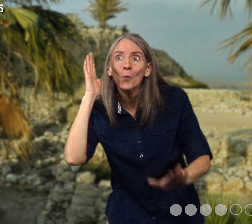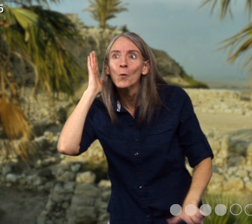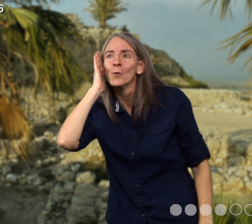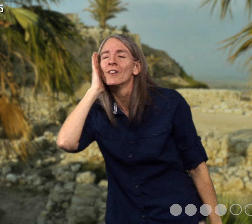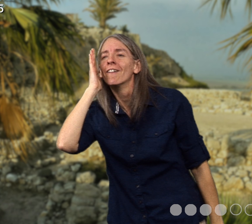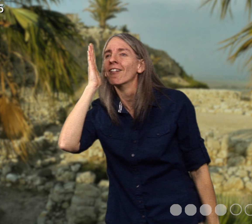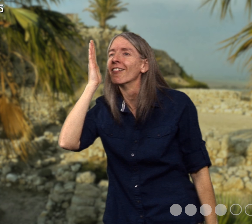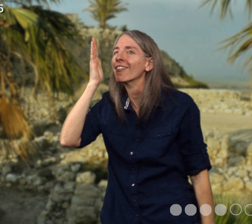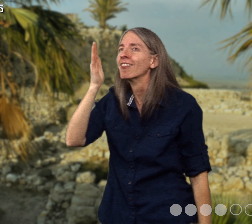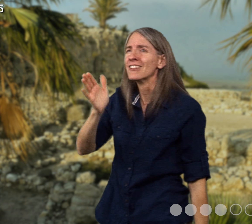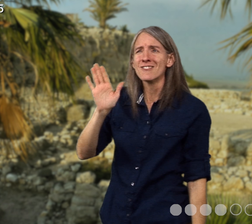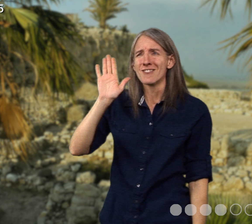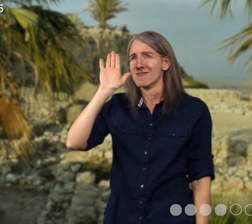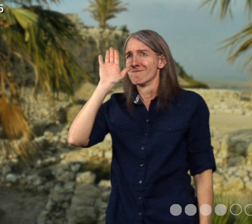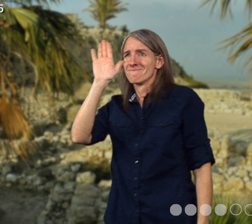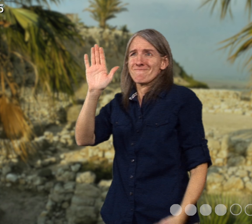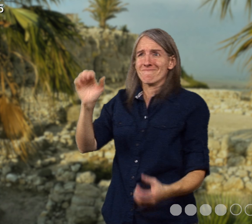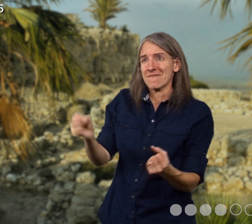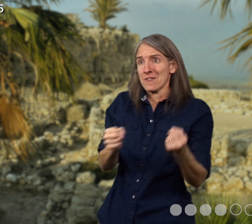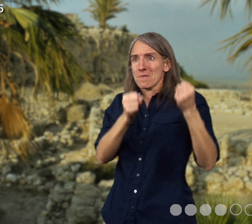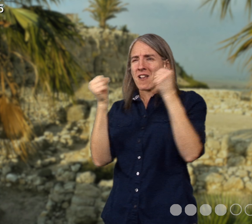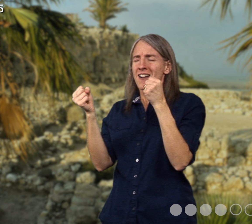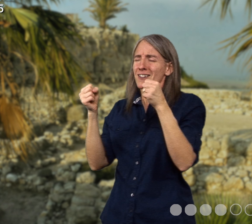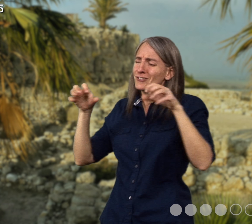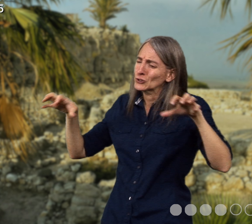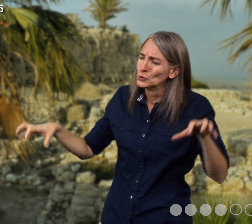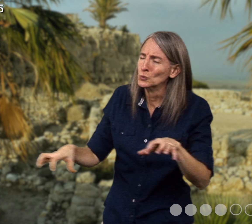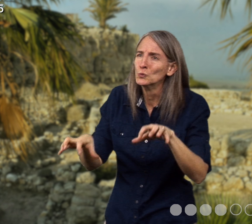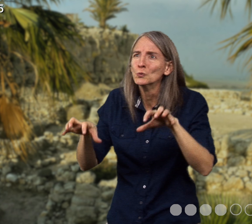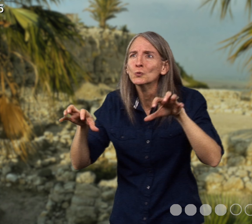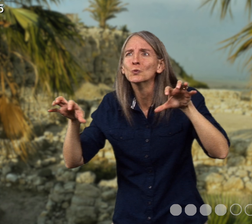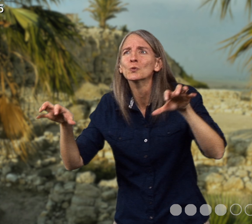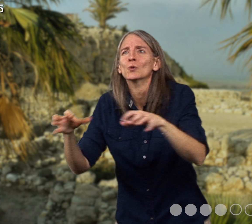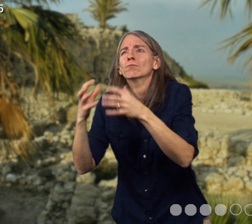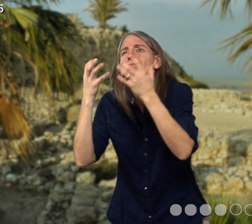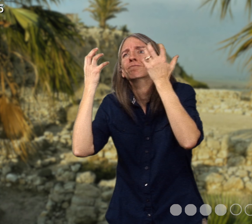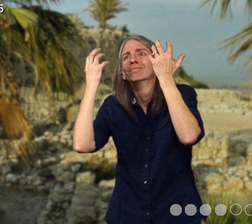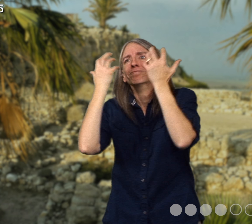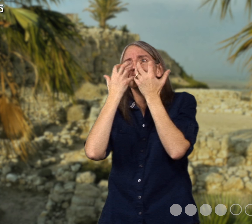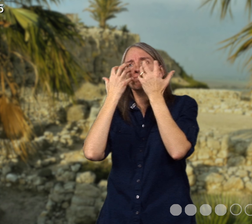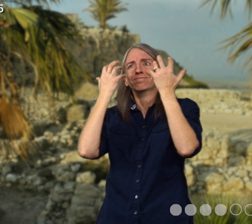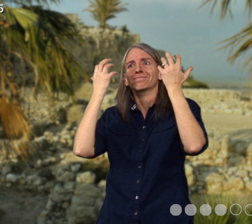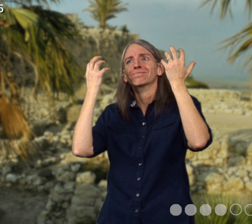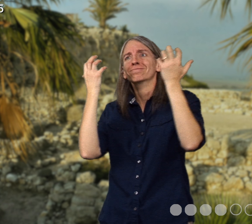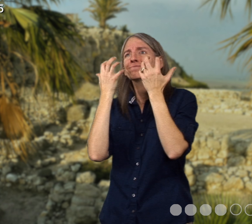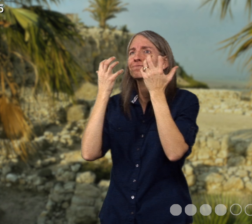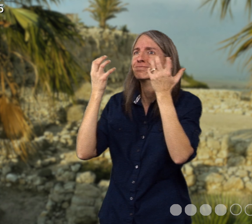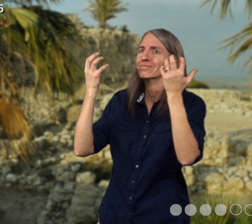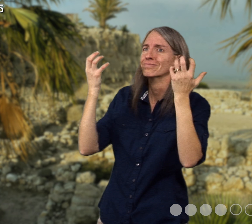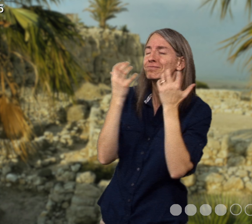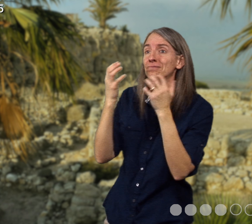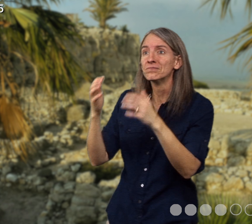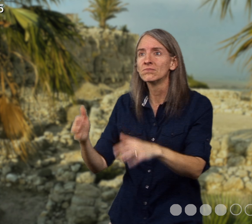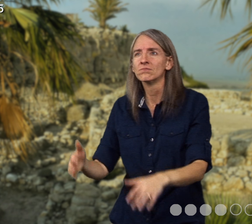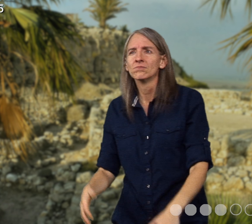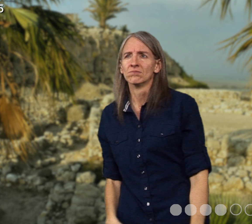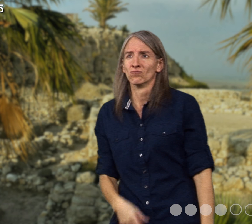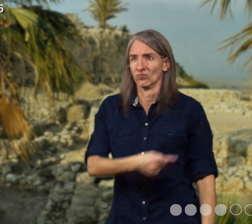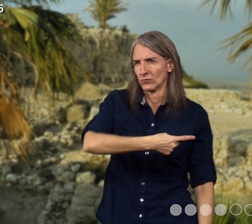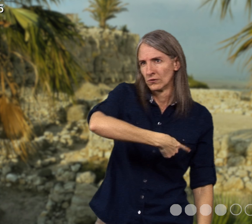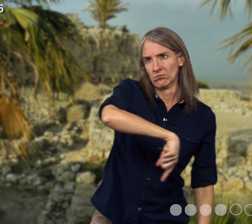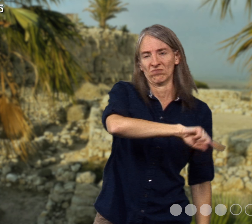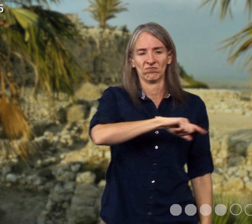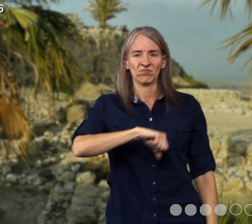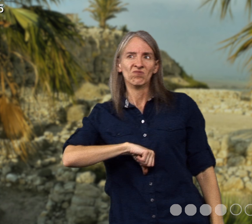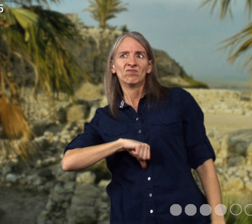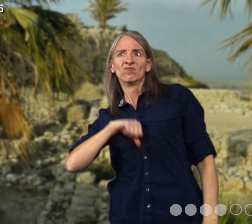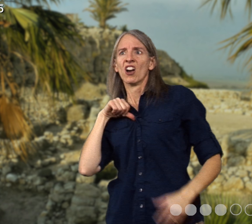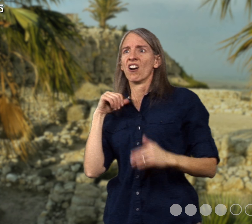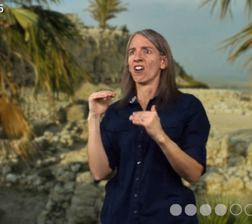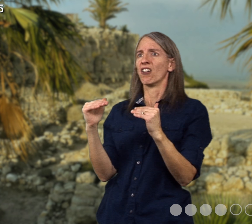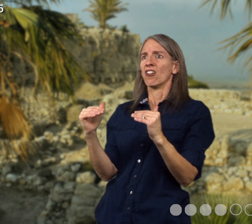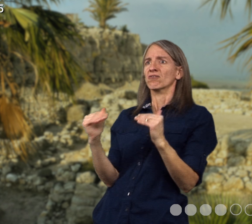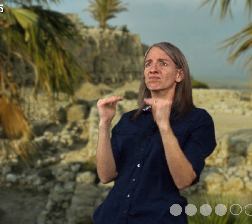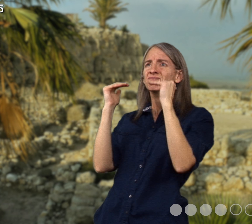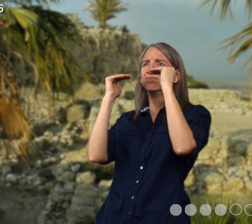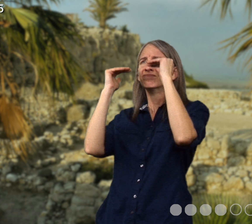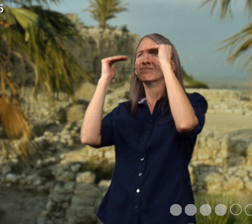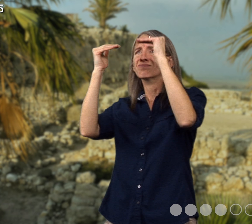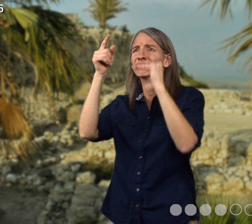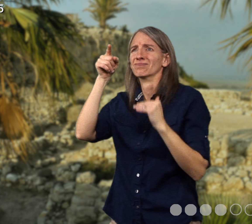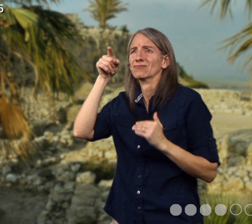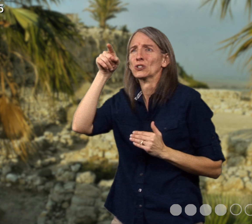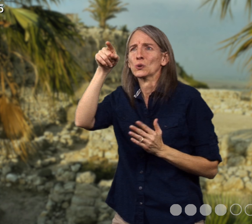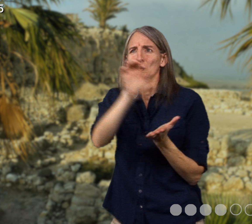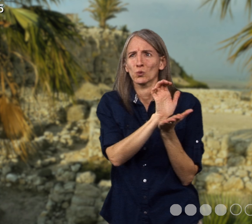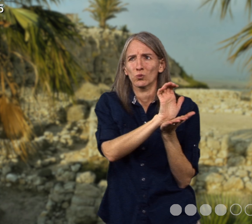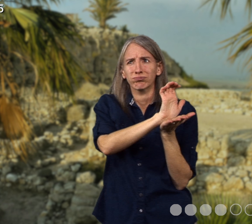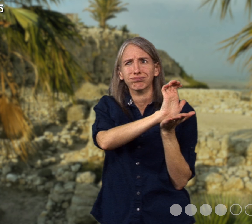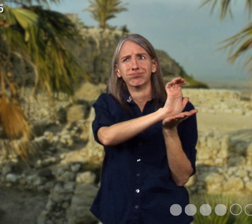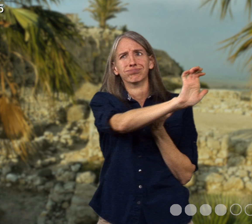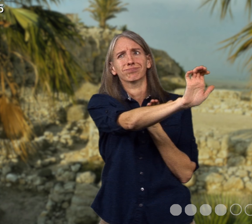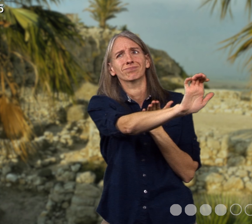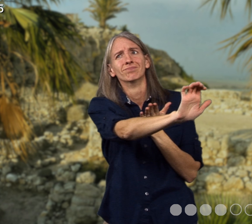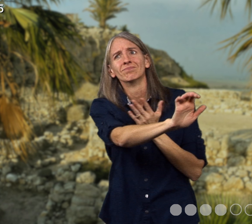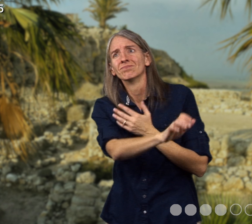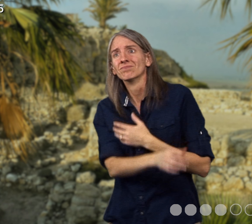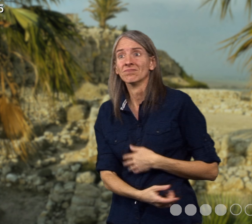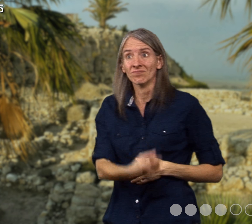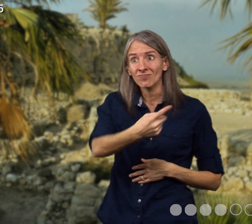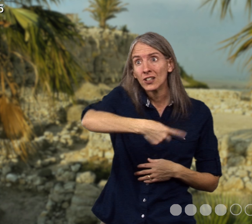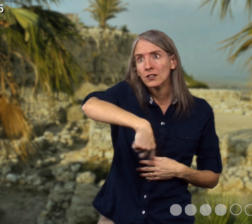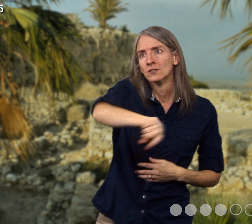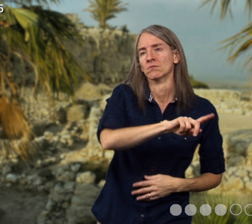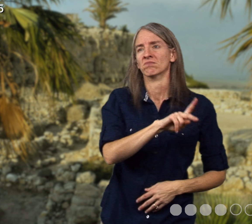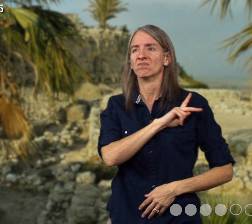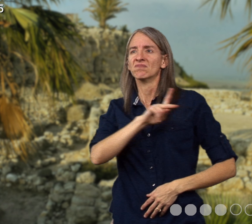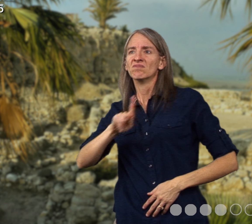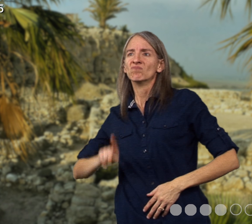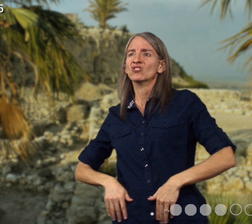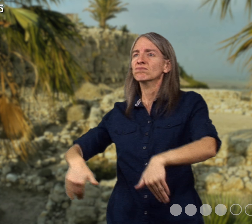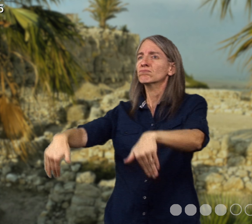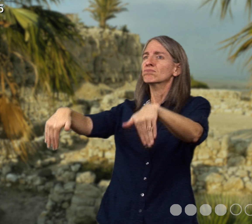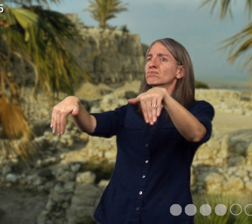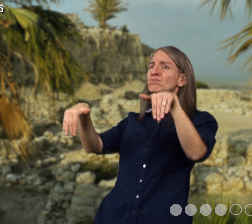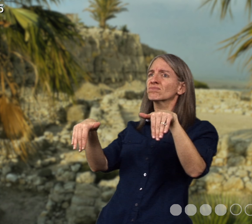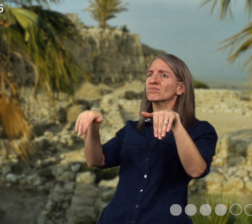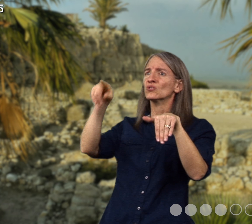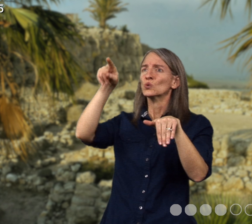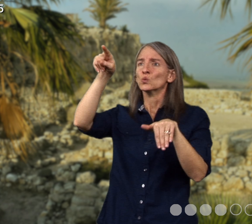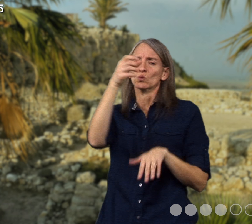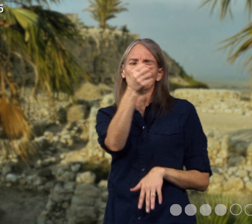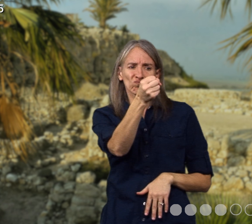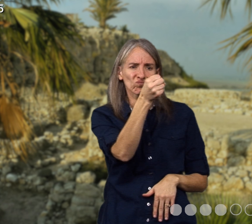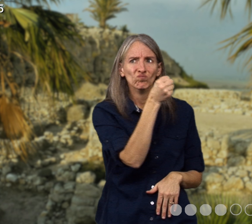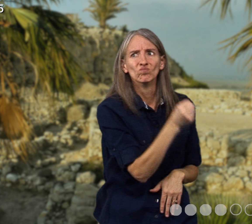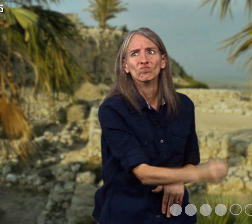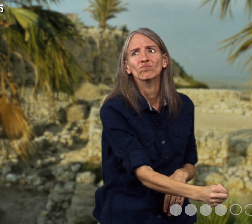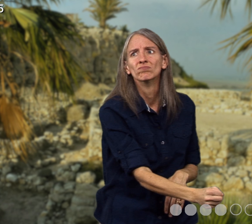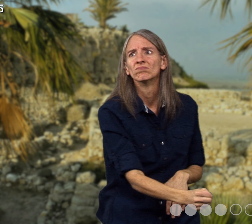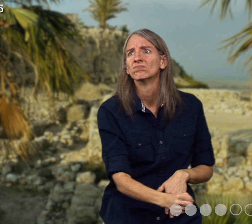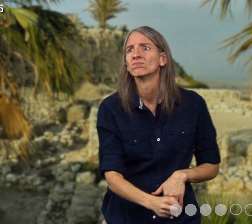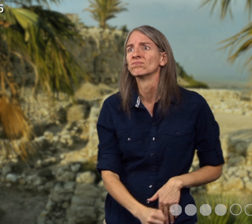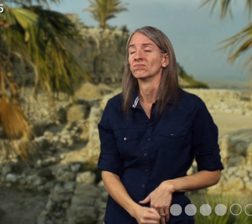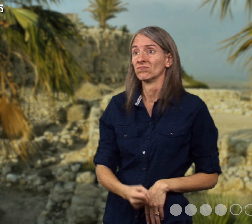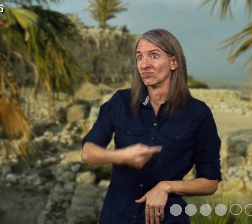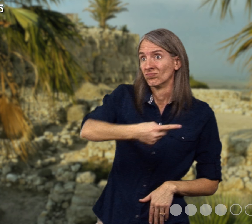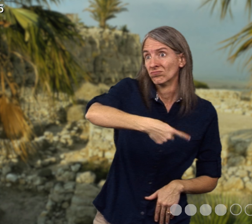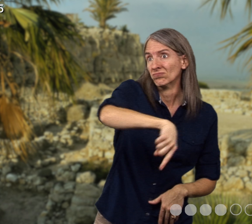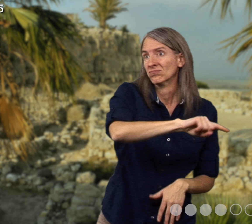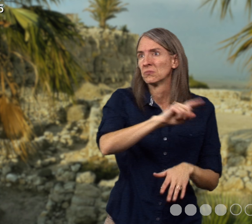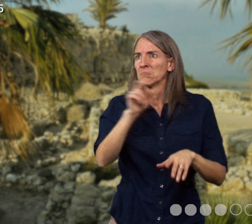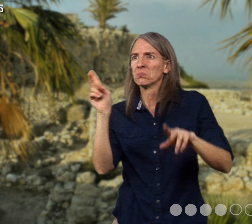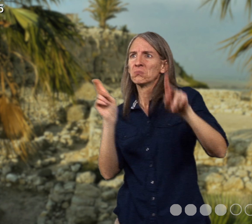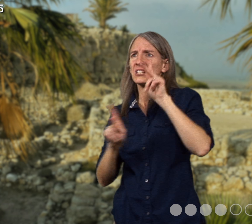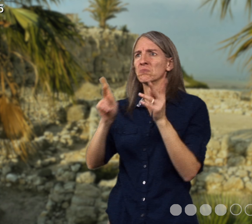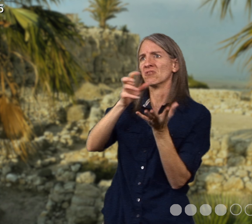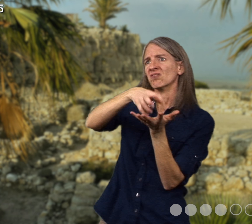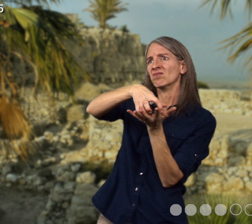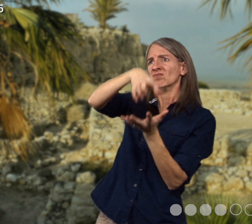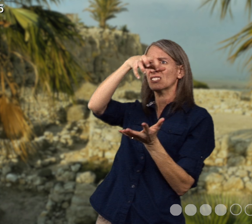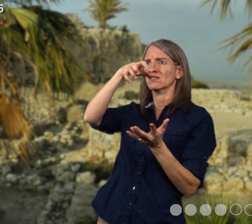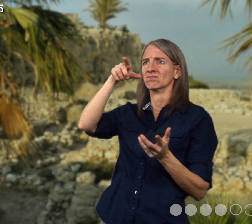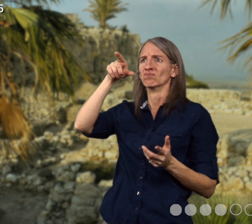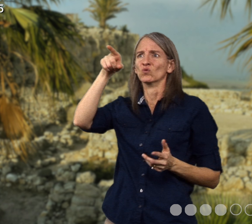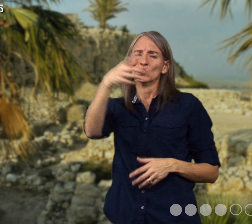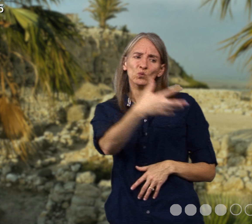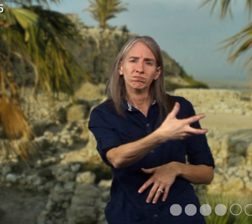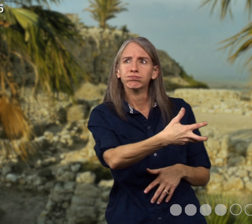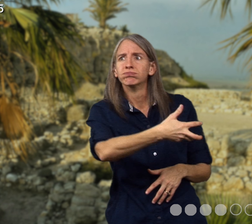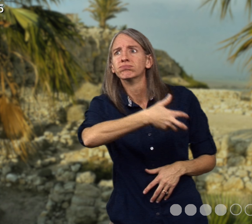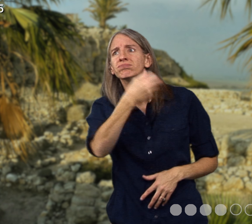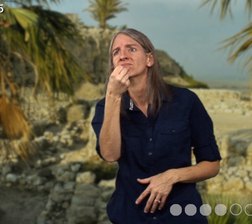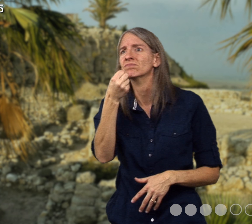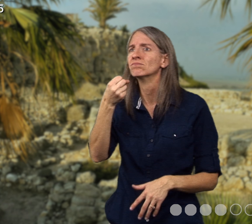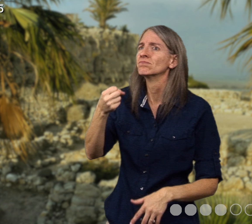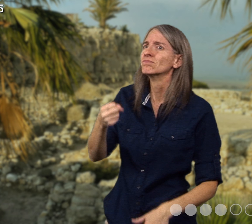He has filled the hungry with good things, but has sent the rich away empty.